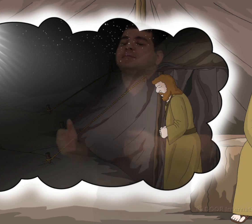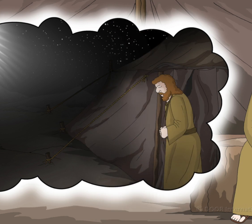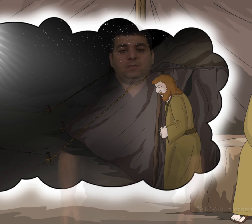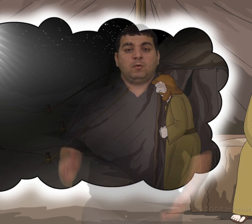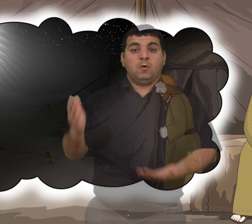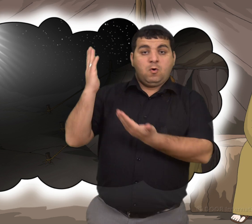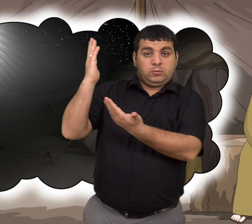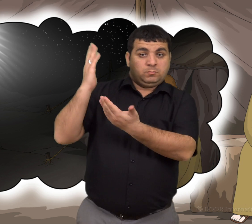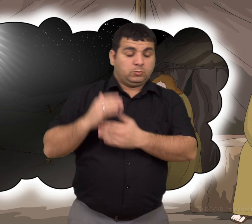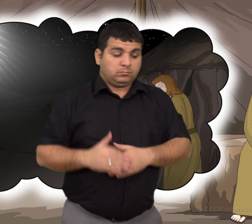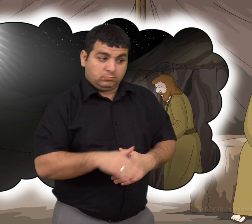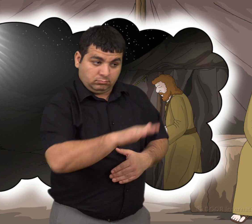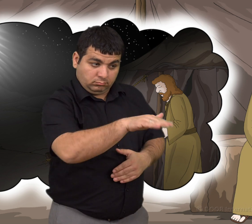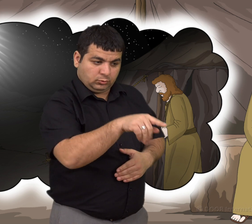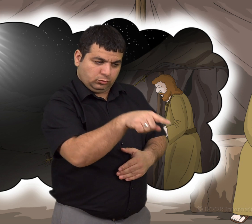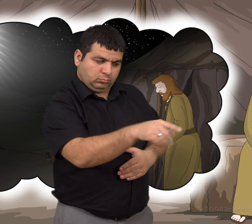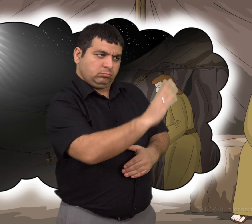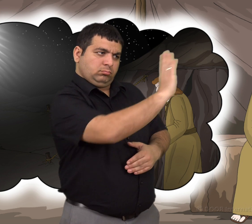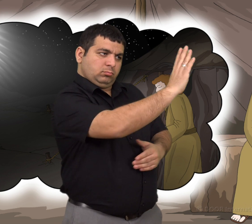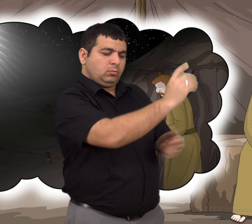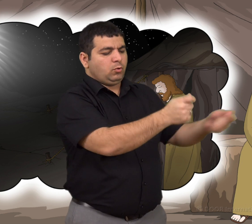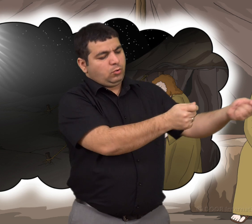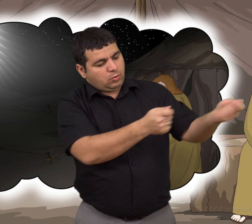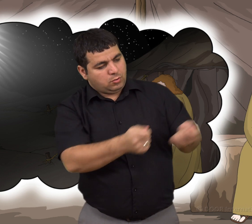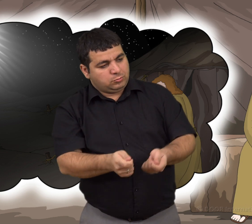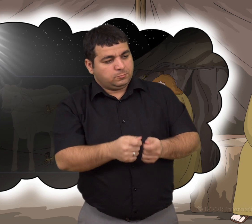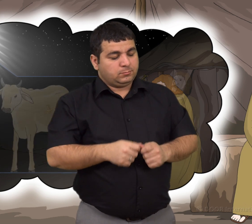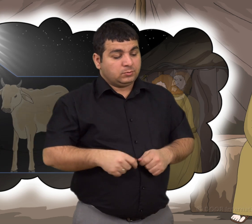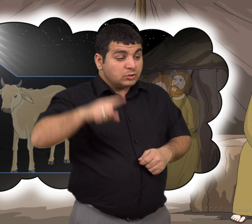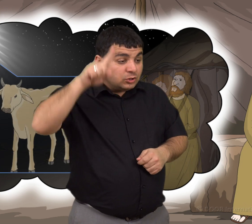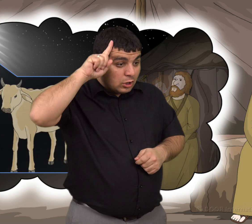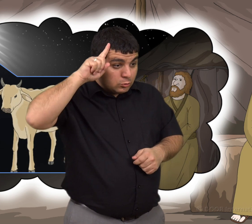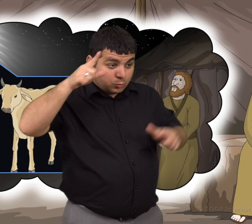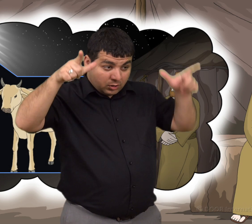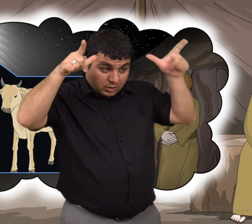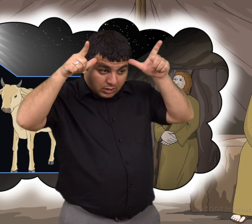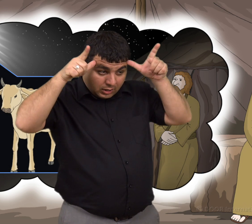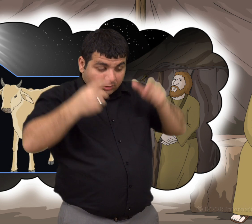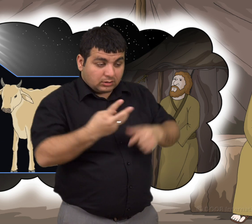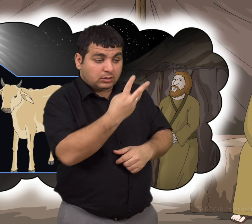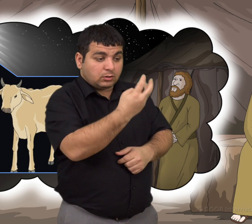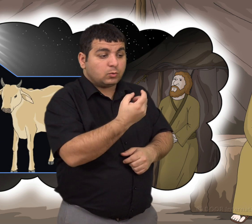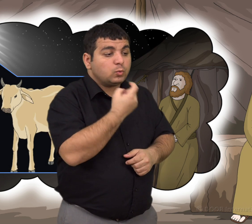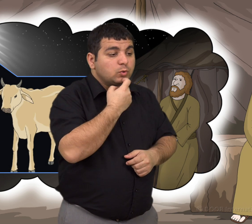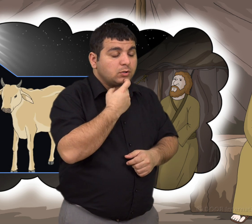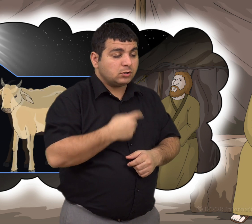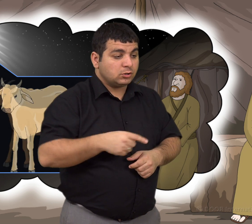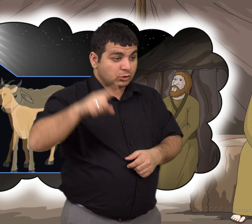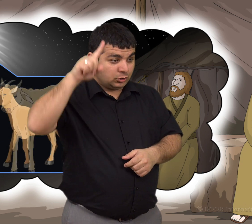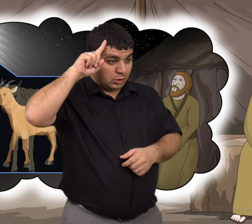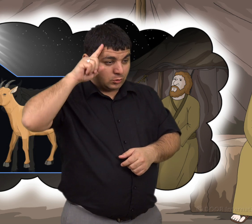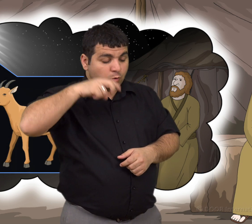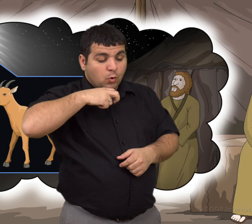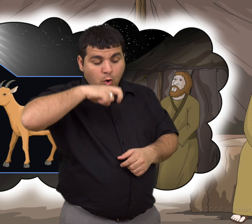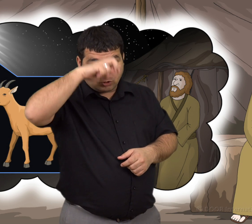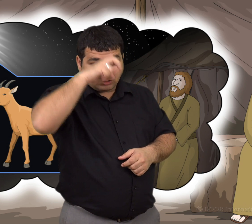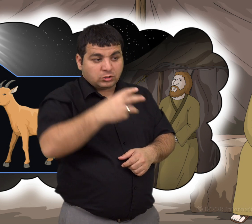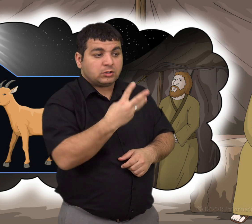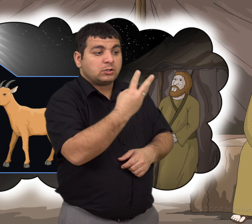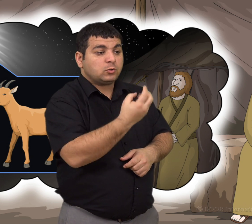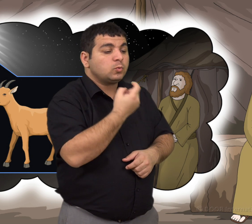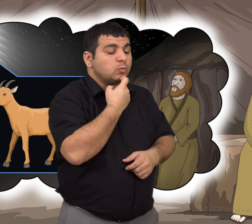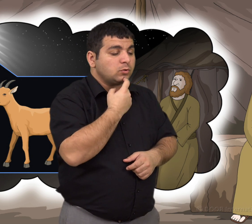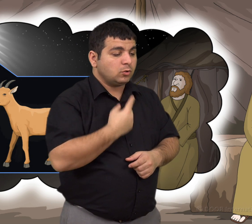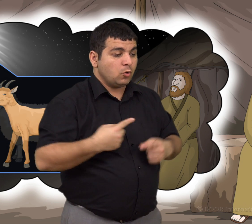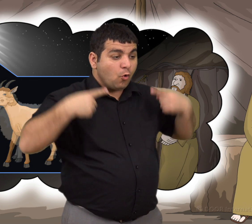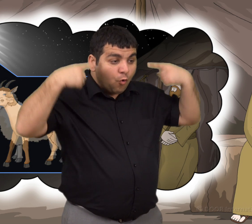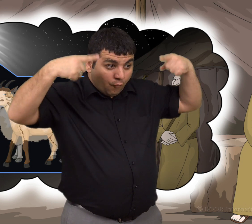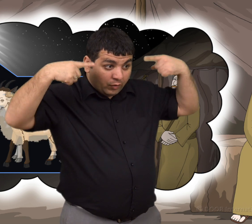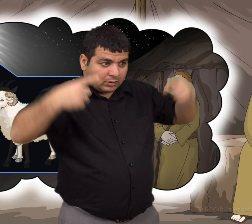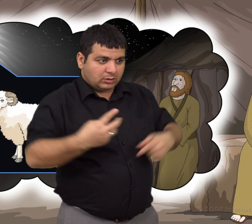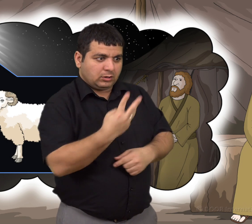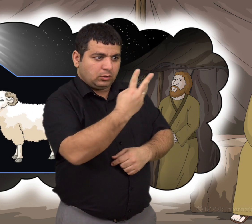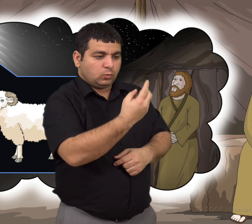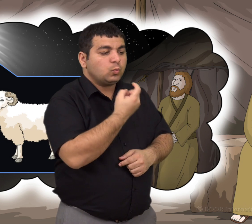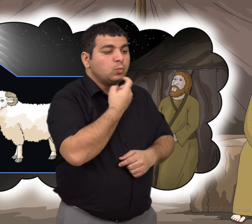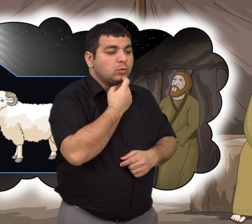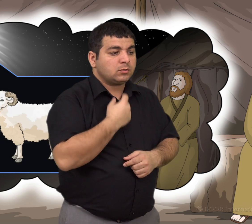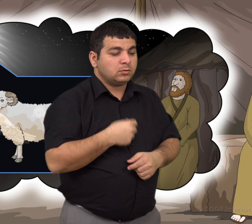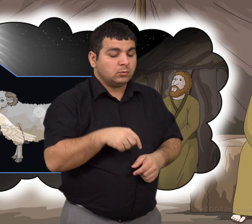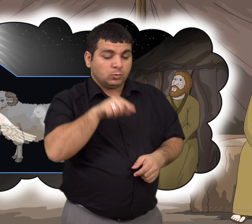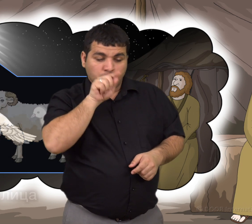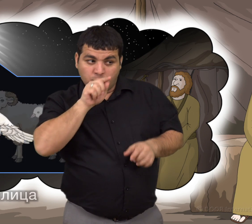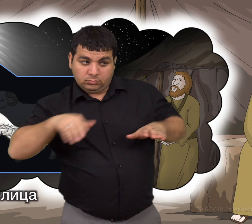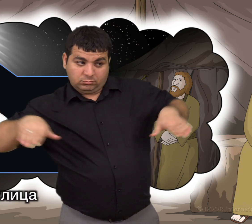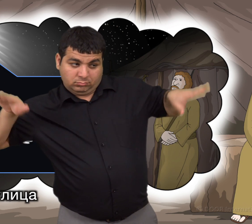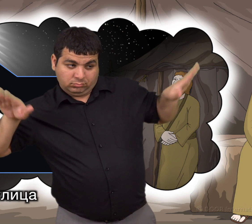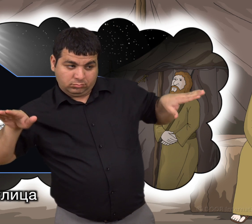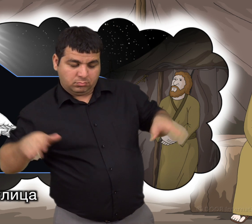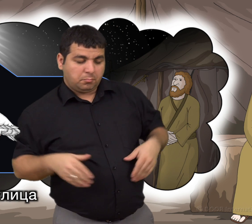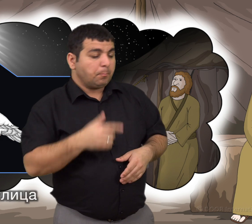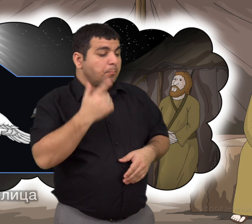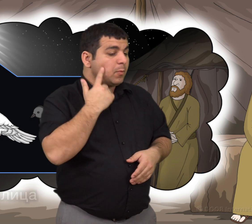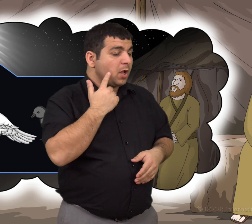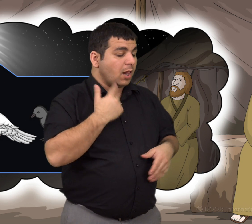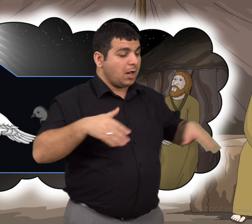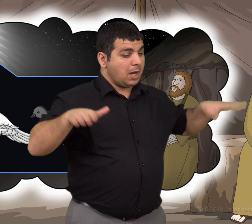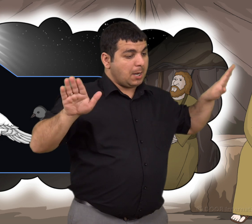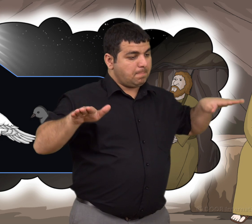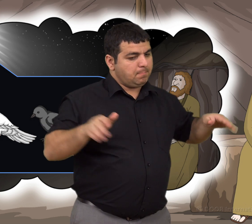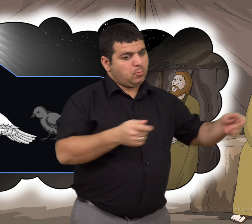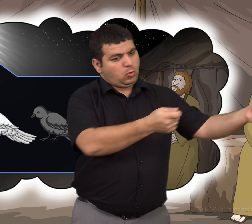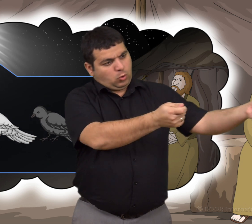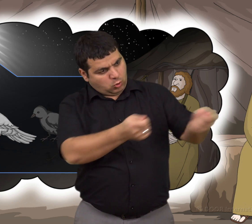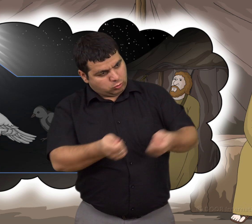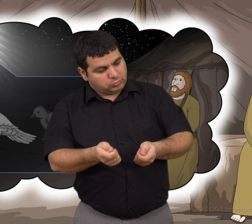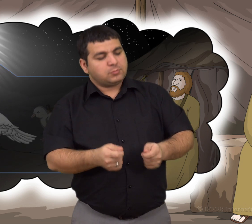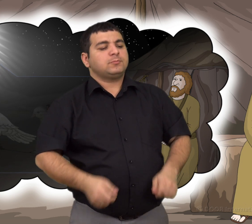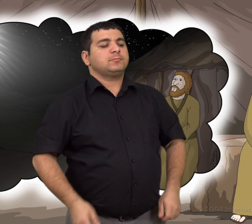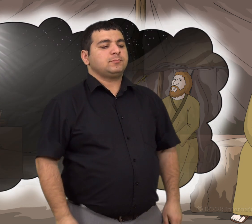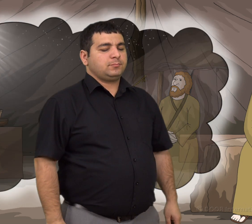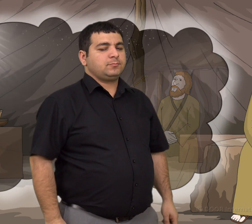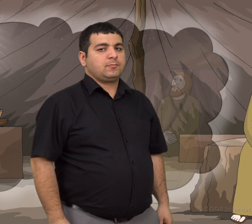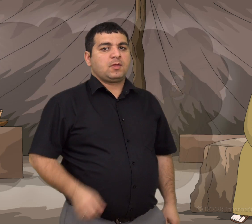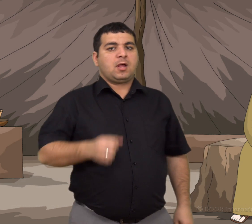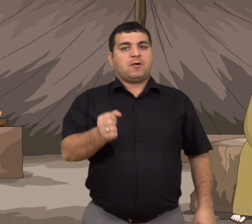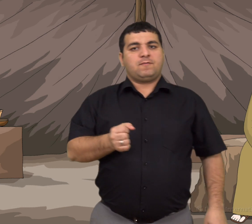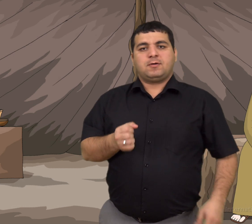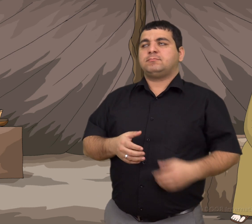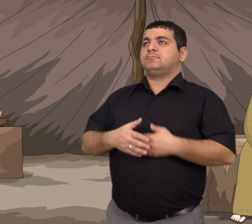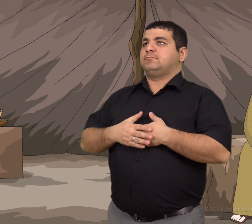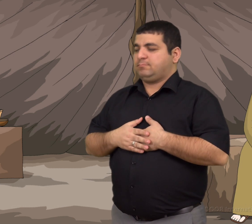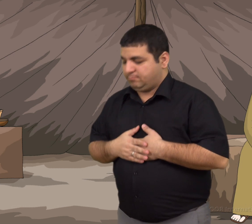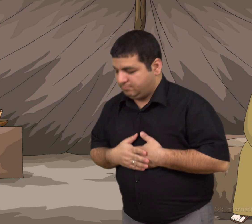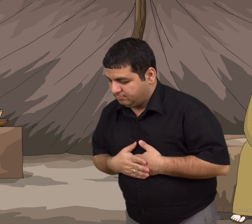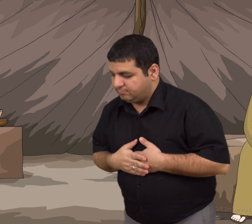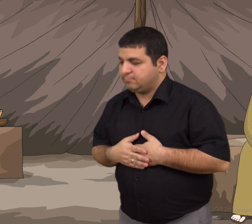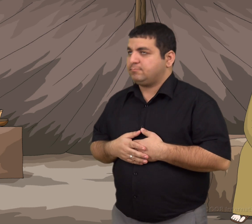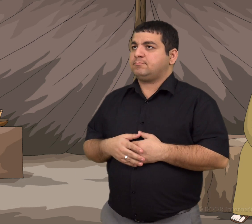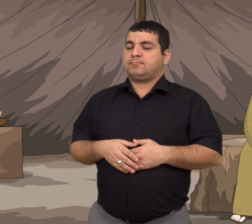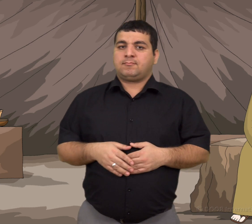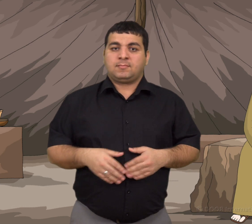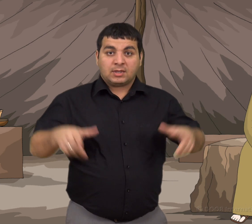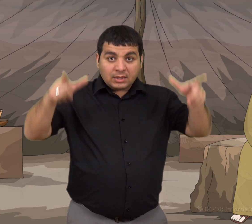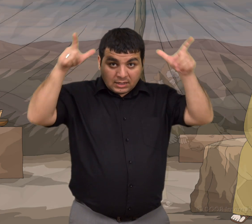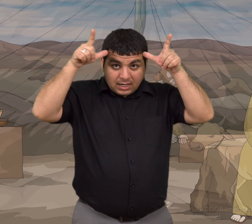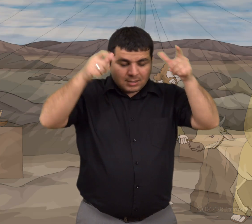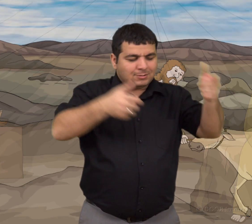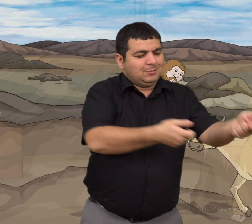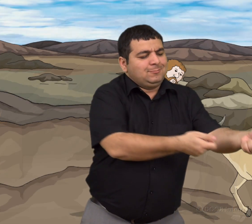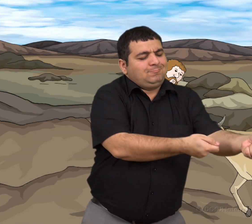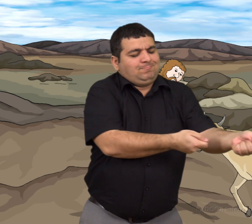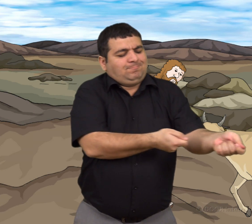And the LORD said to him, “Bring Me a heifer, a goat, and a ram, each three years old, along with a turtledove and a young pigeon.”